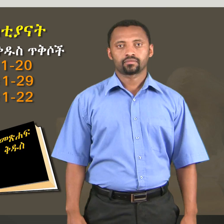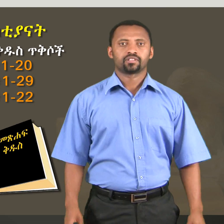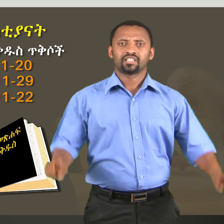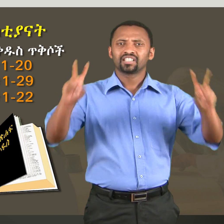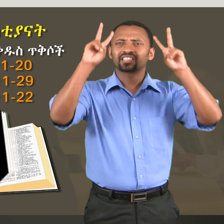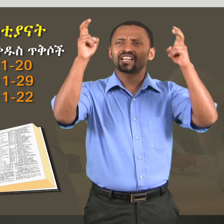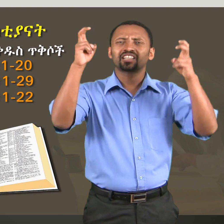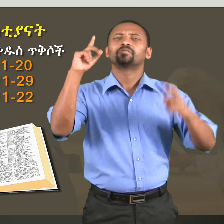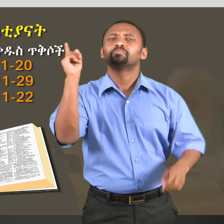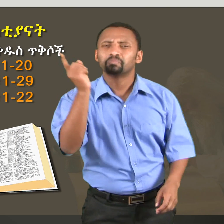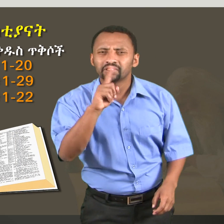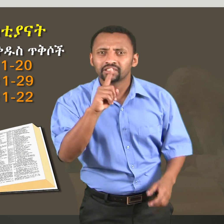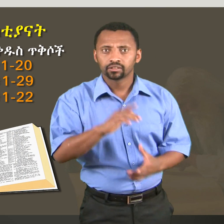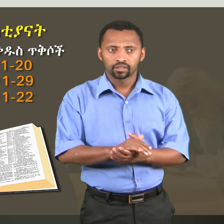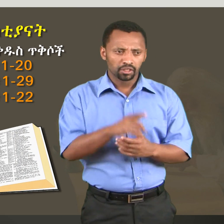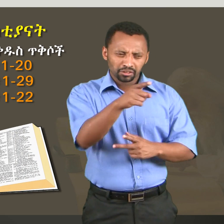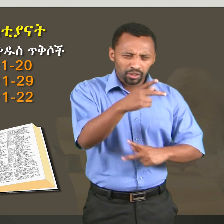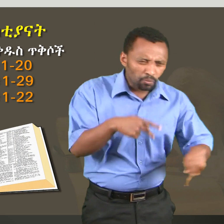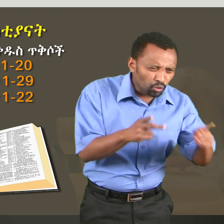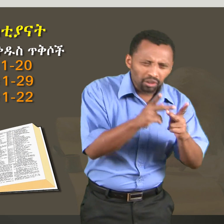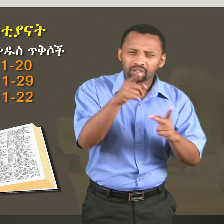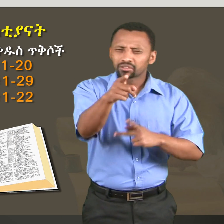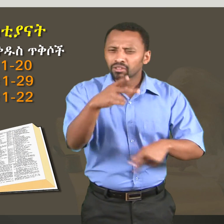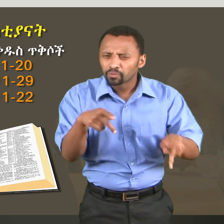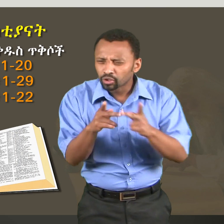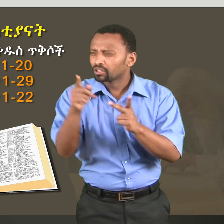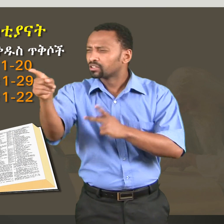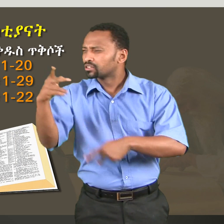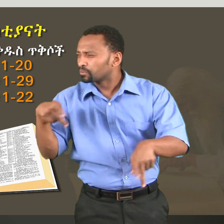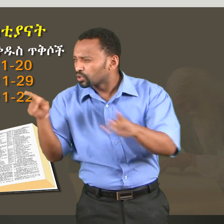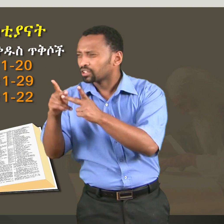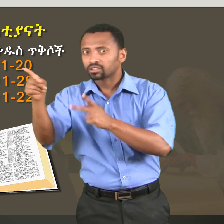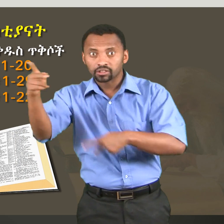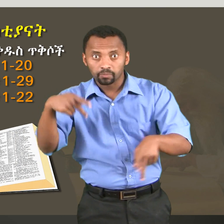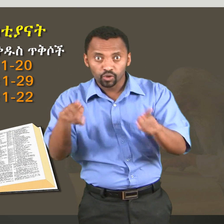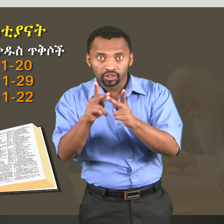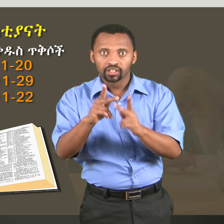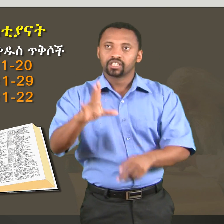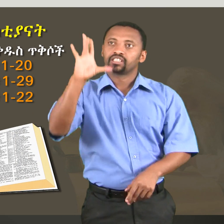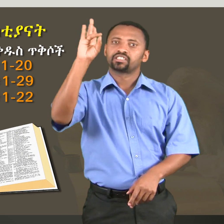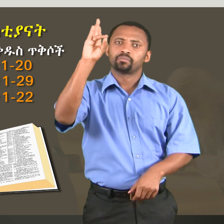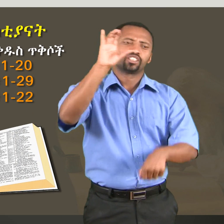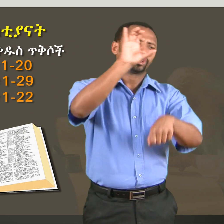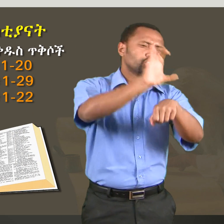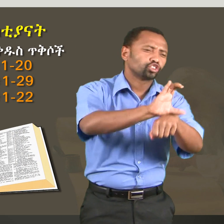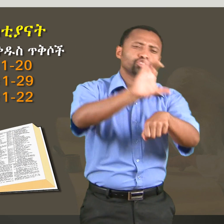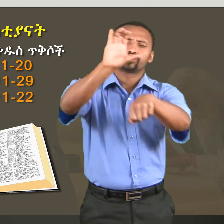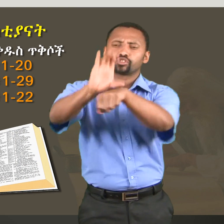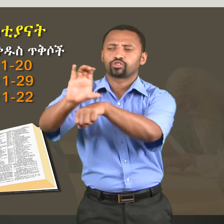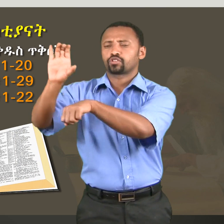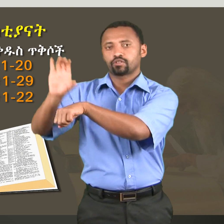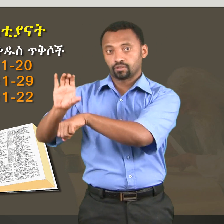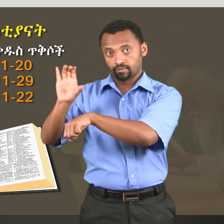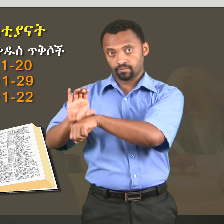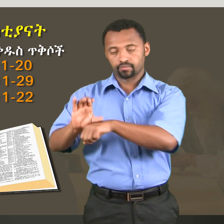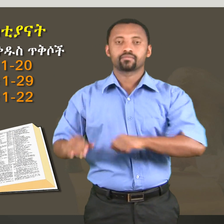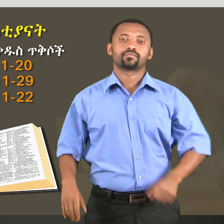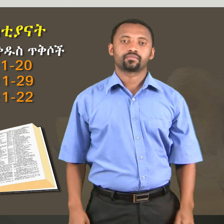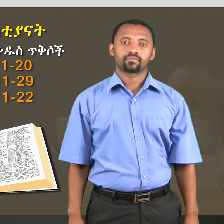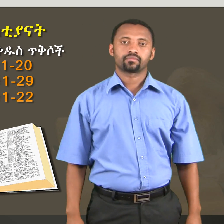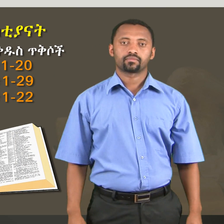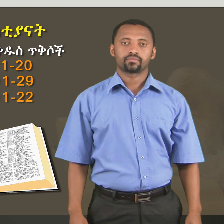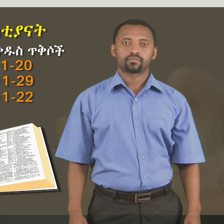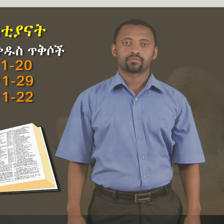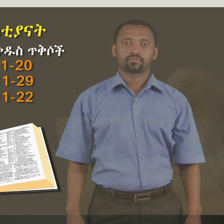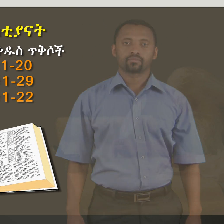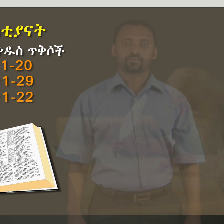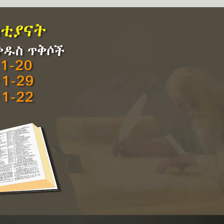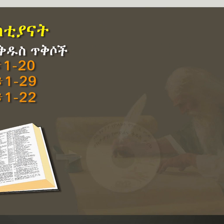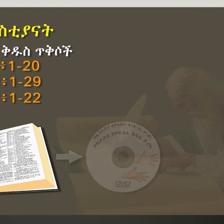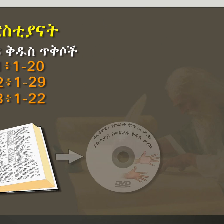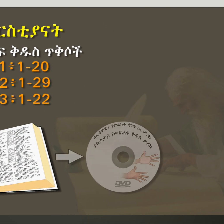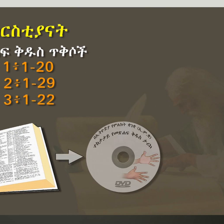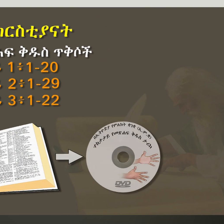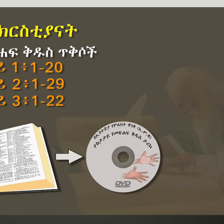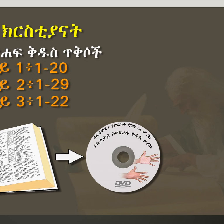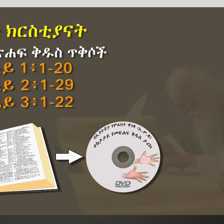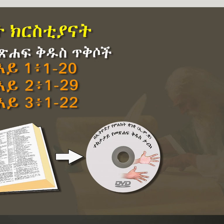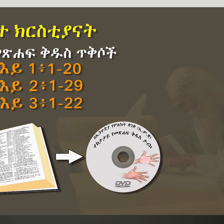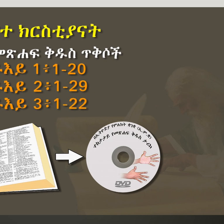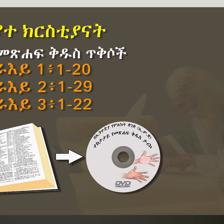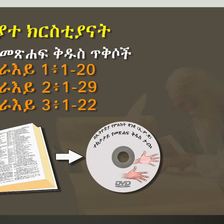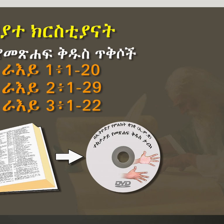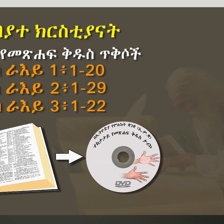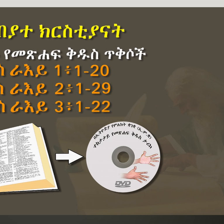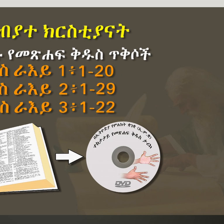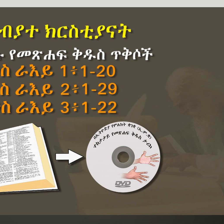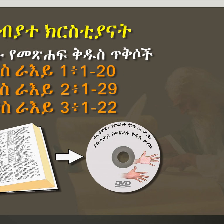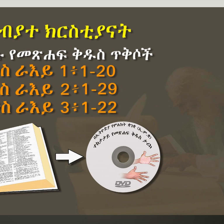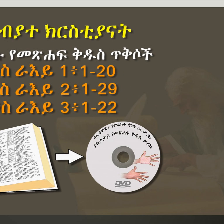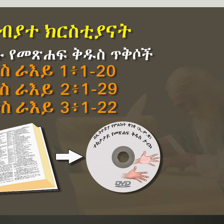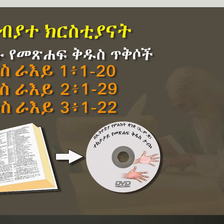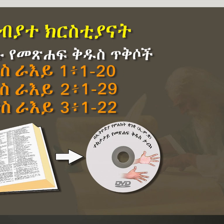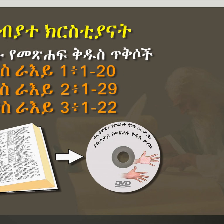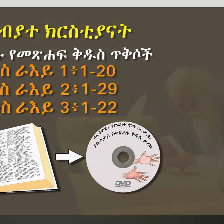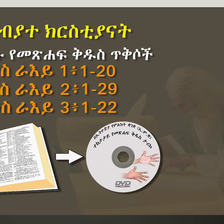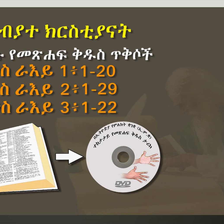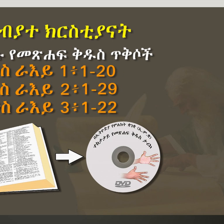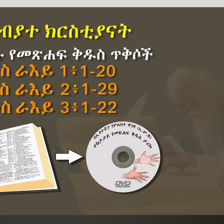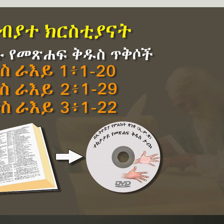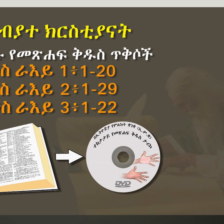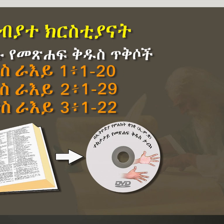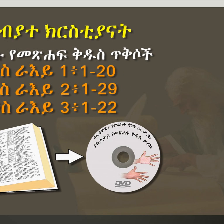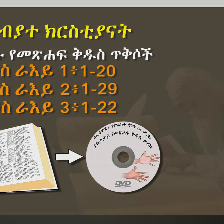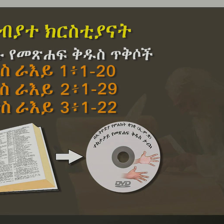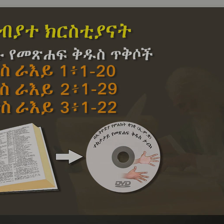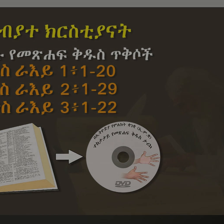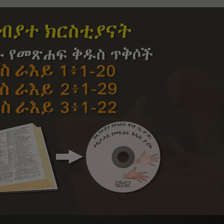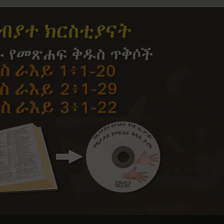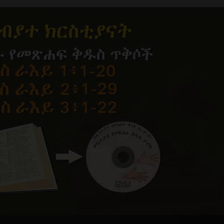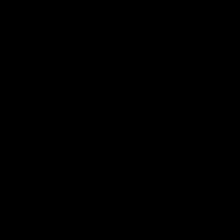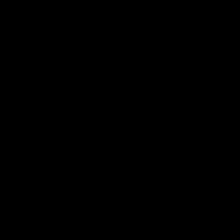The seven churches